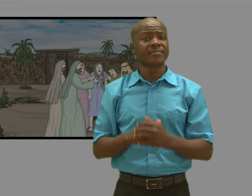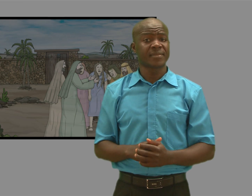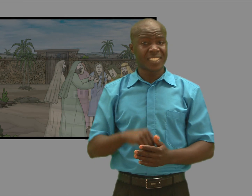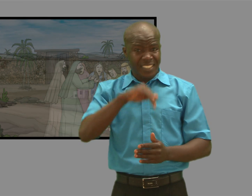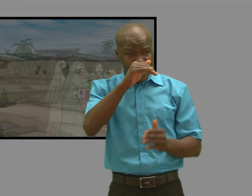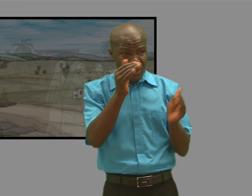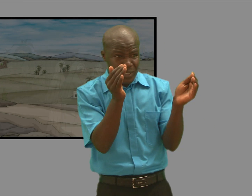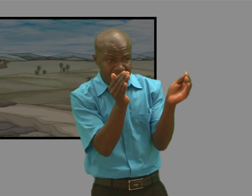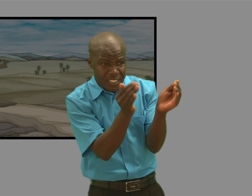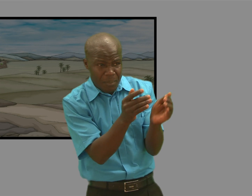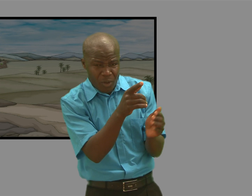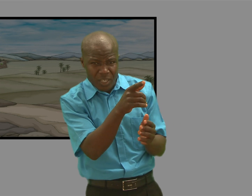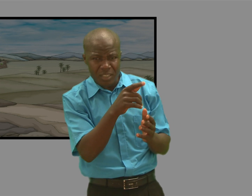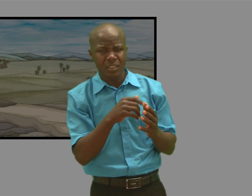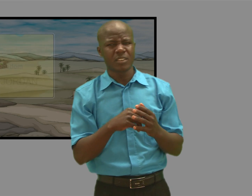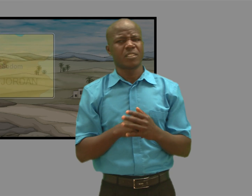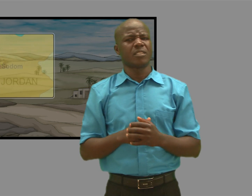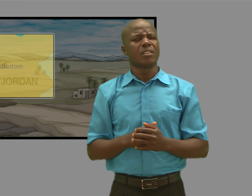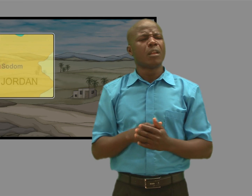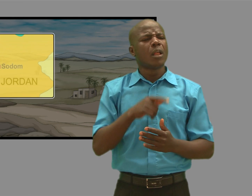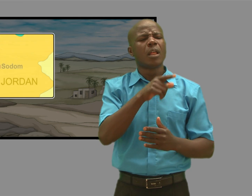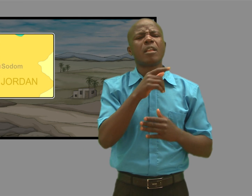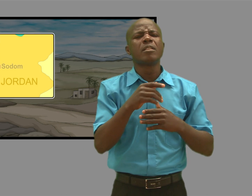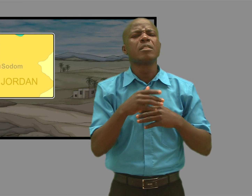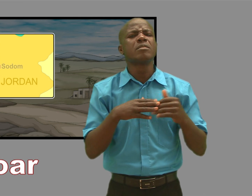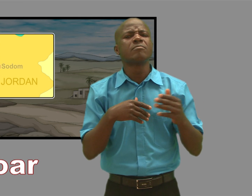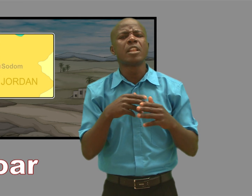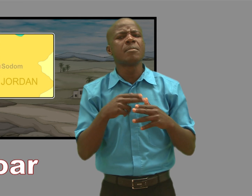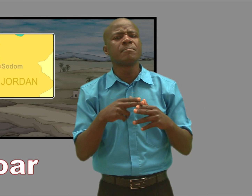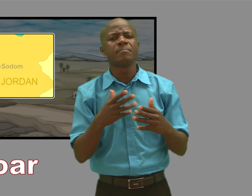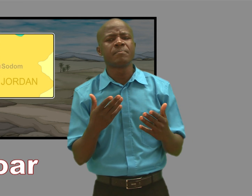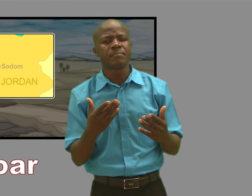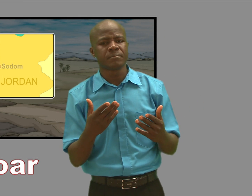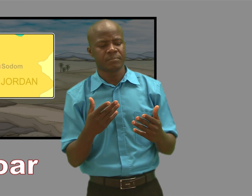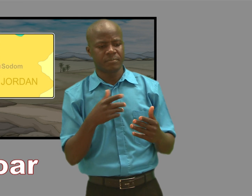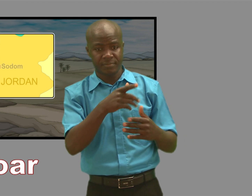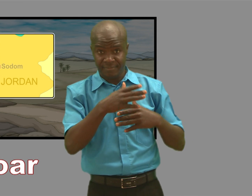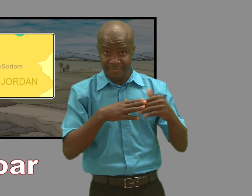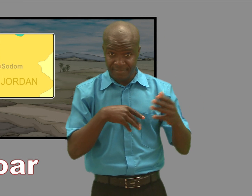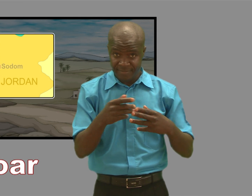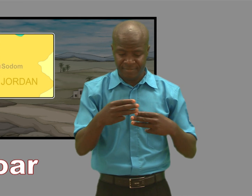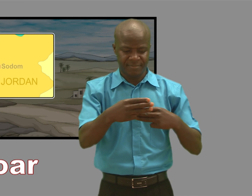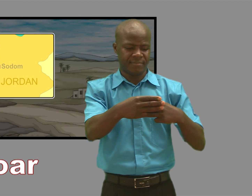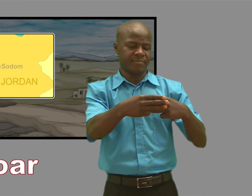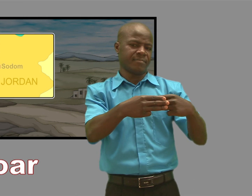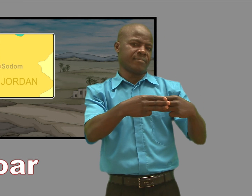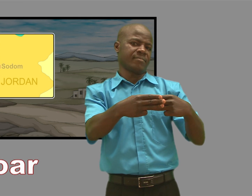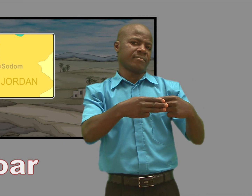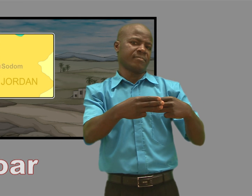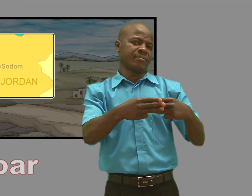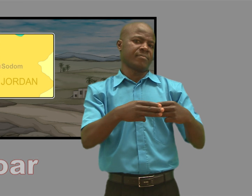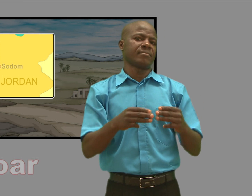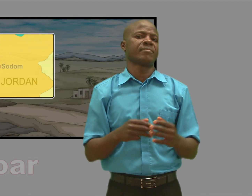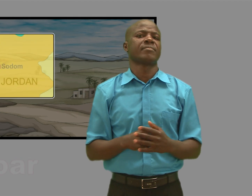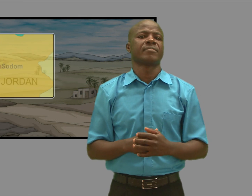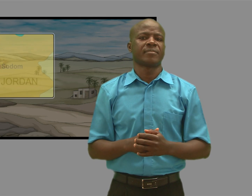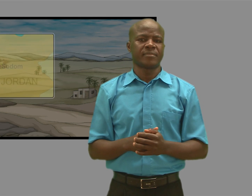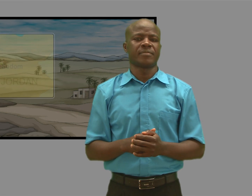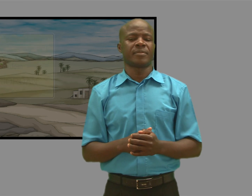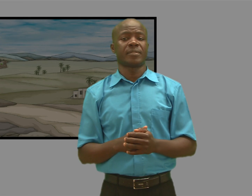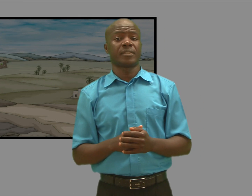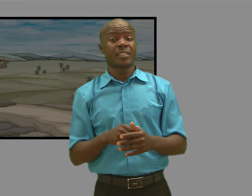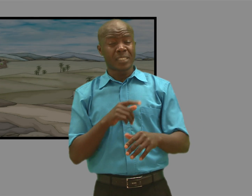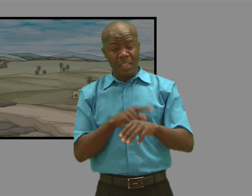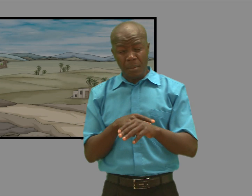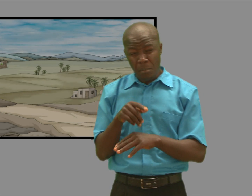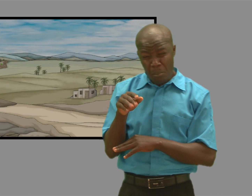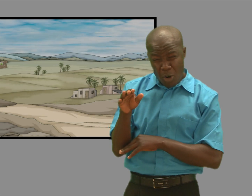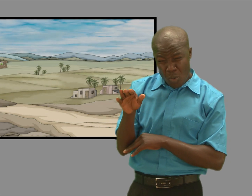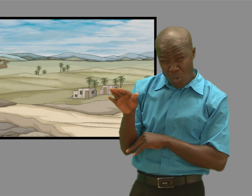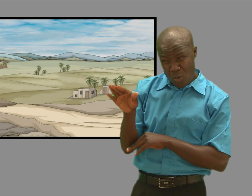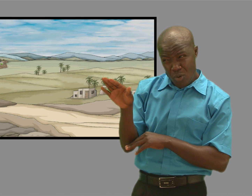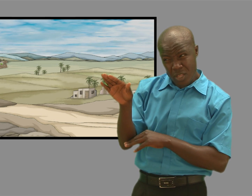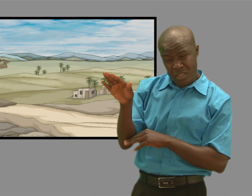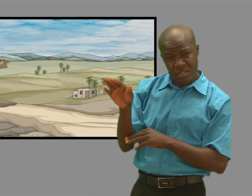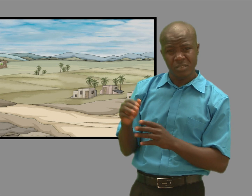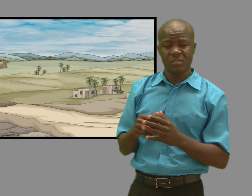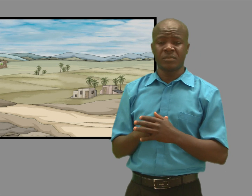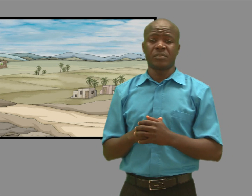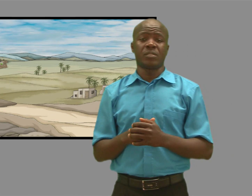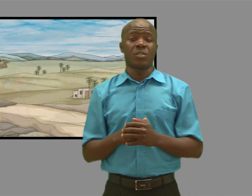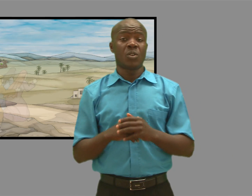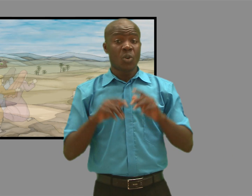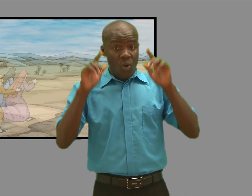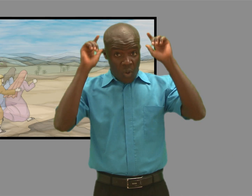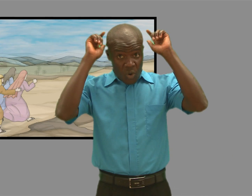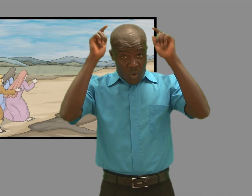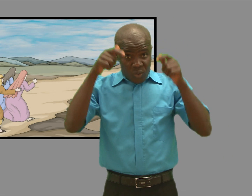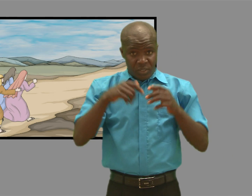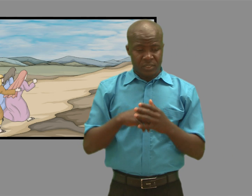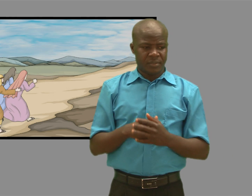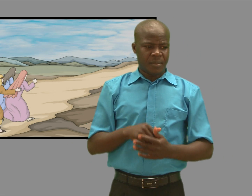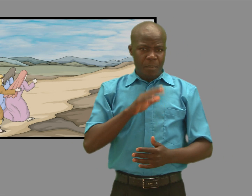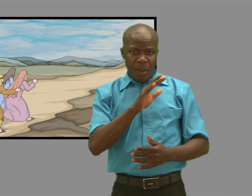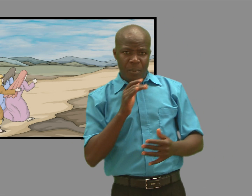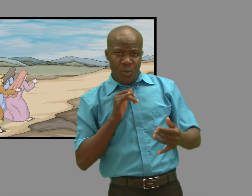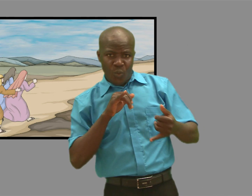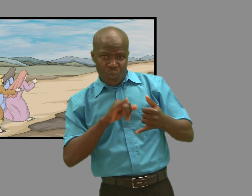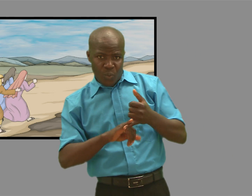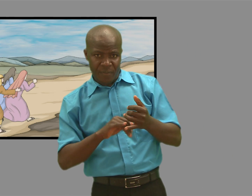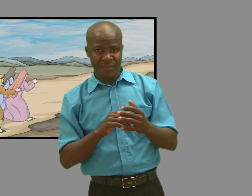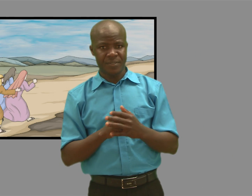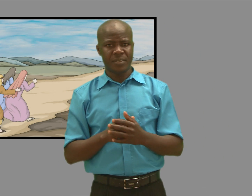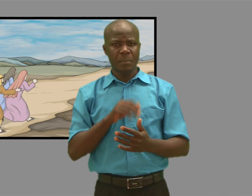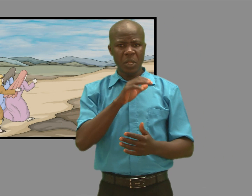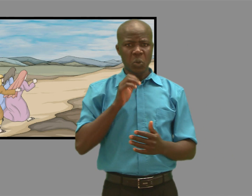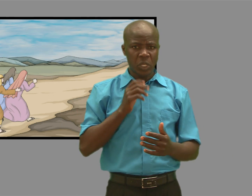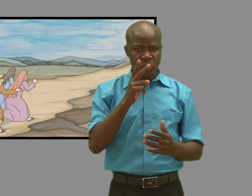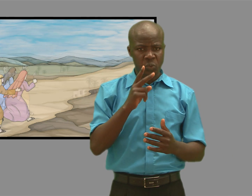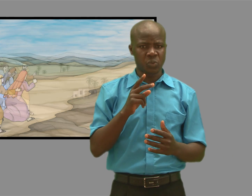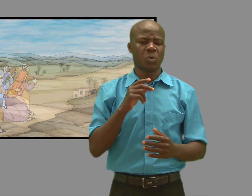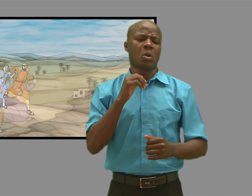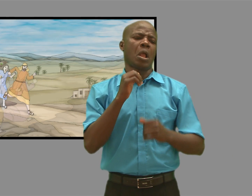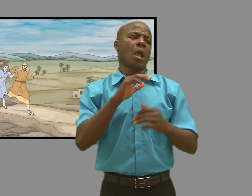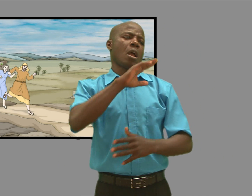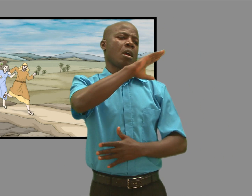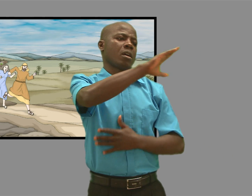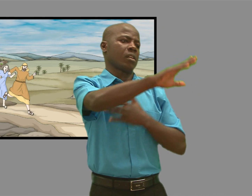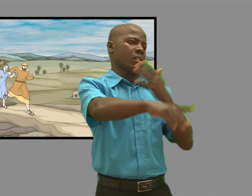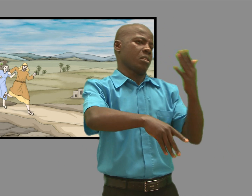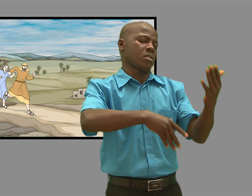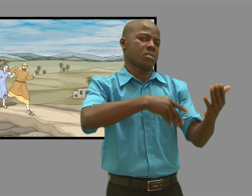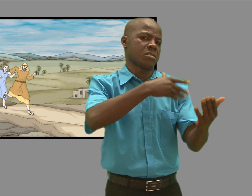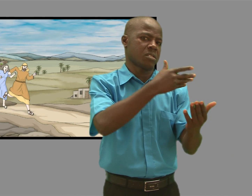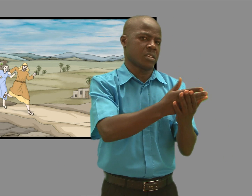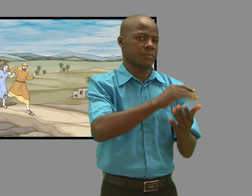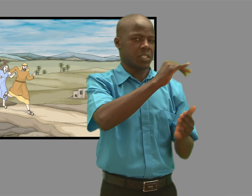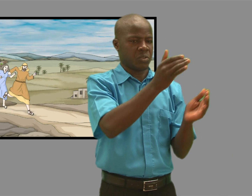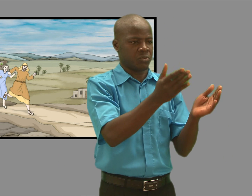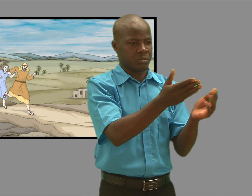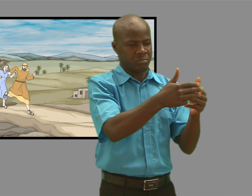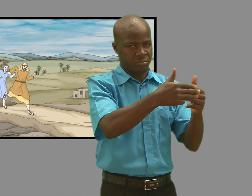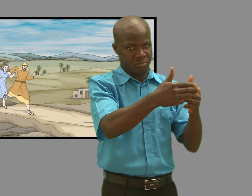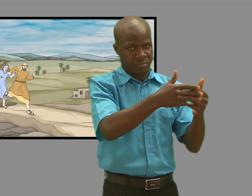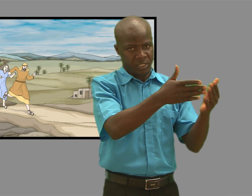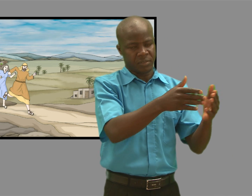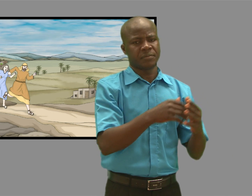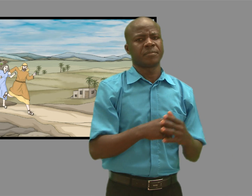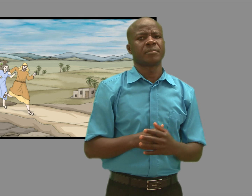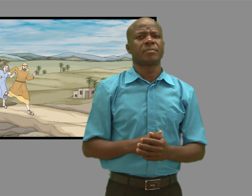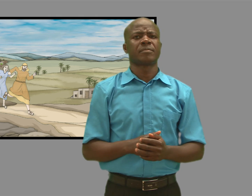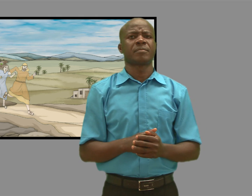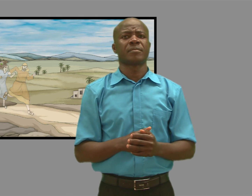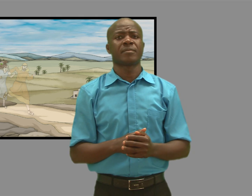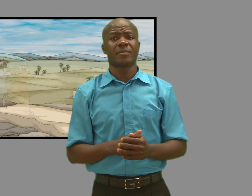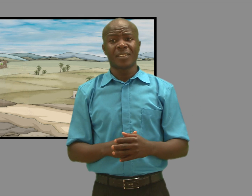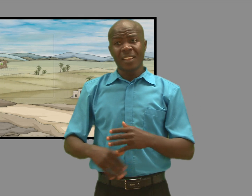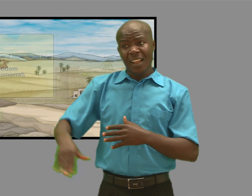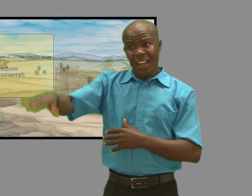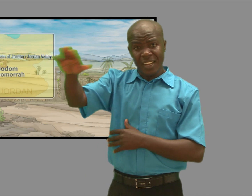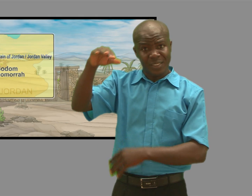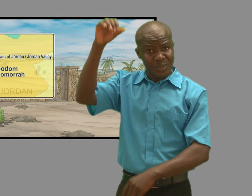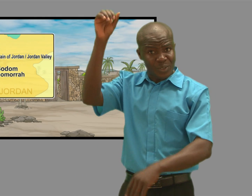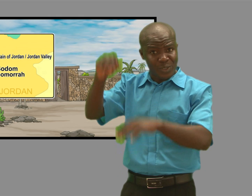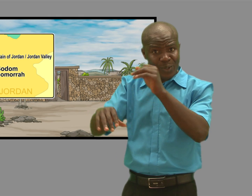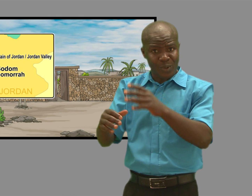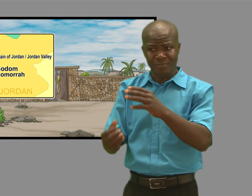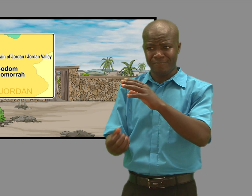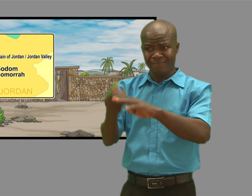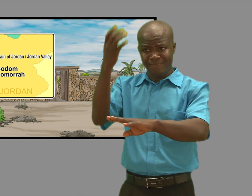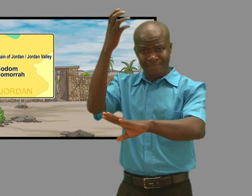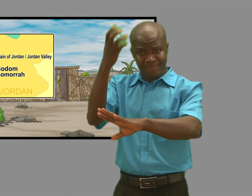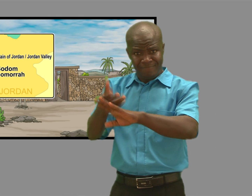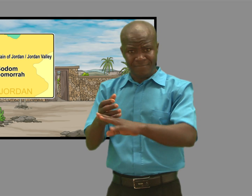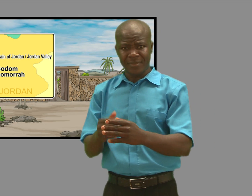That is why the town was called Zoar. And by the time the sun had risen over the land, Lot had reached Zoar.